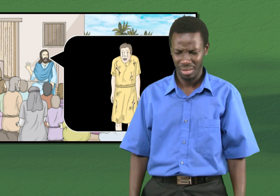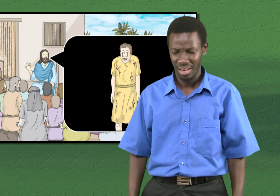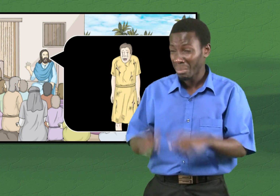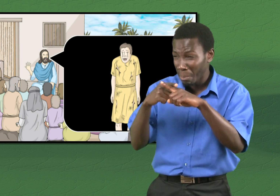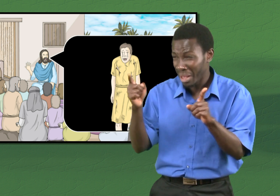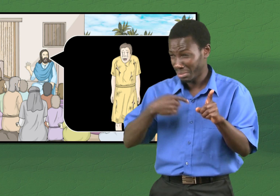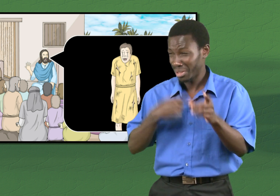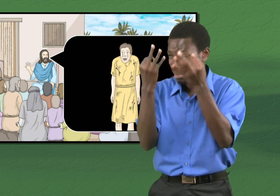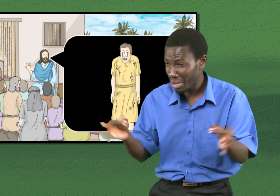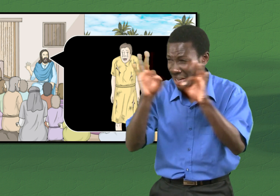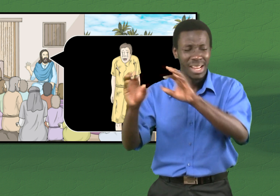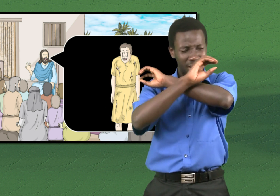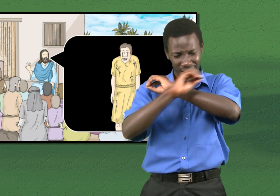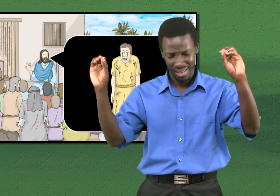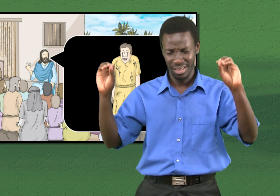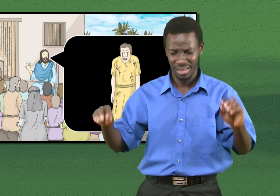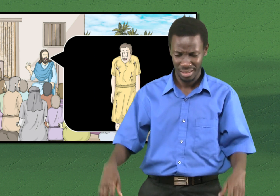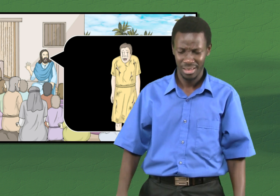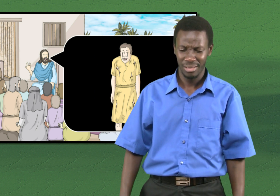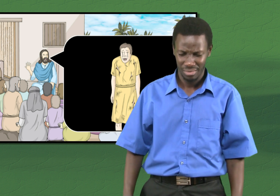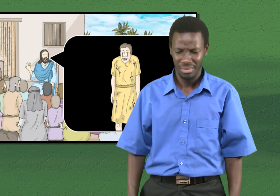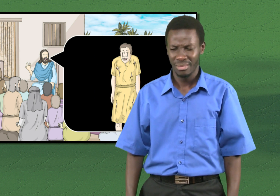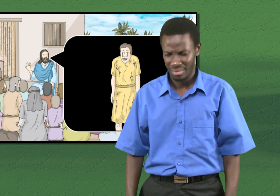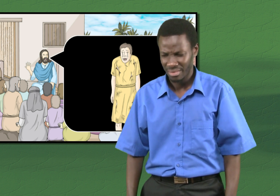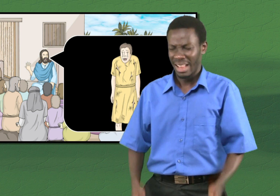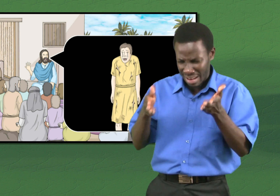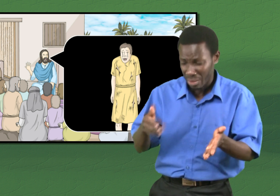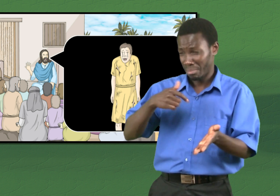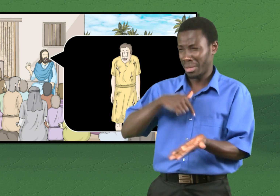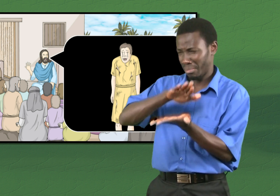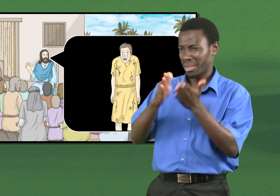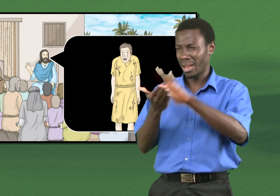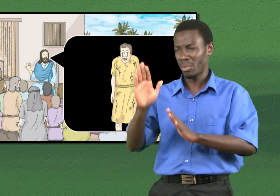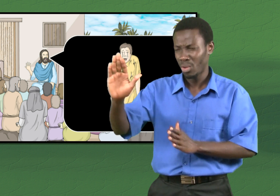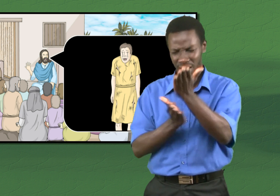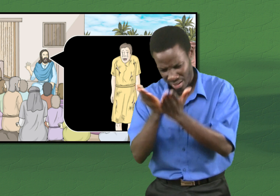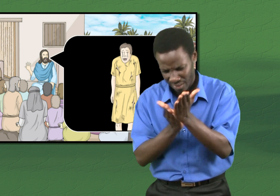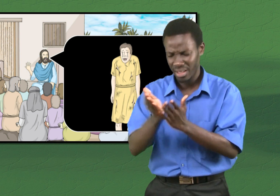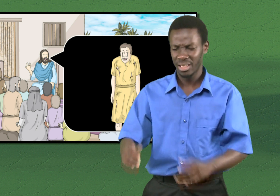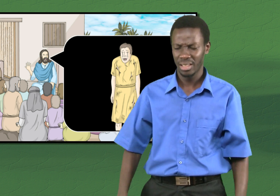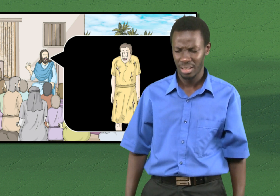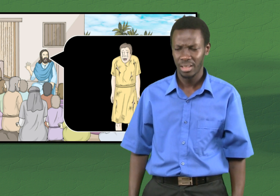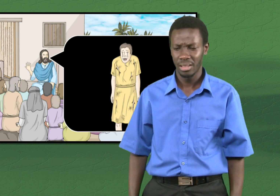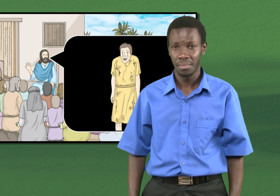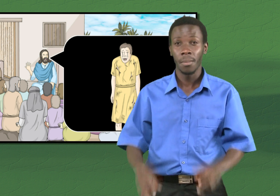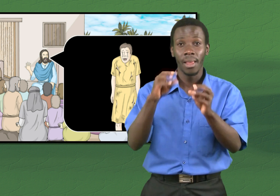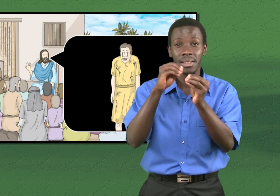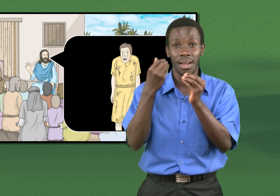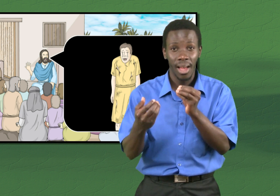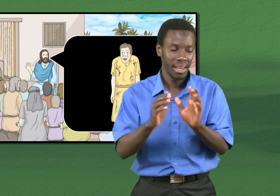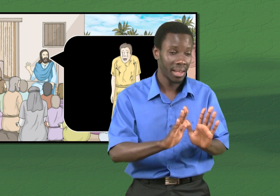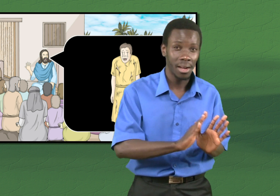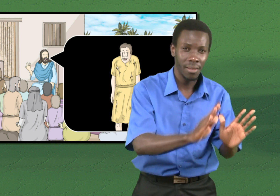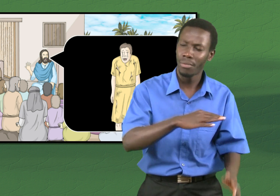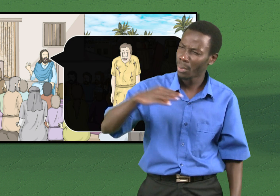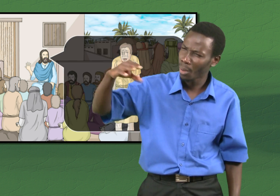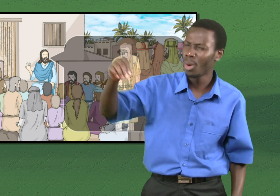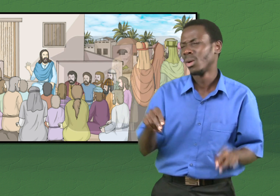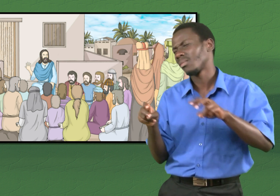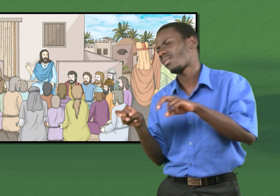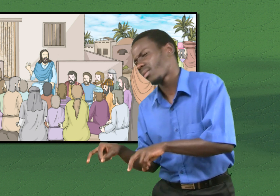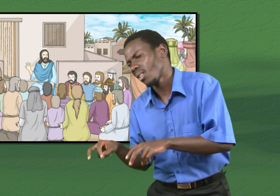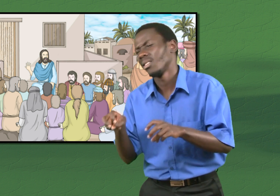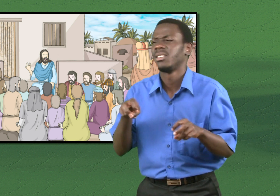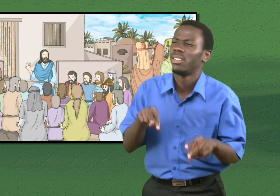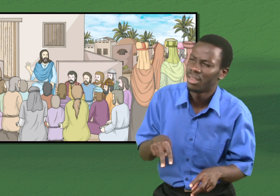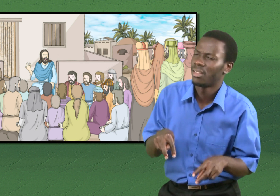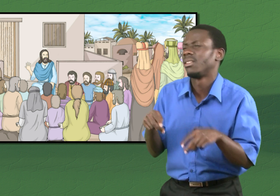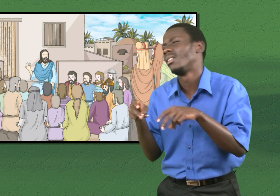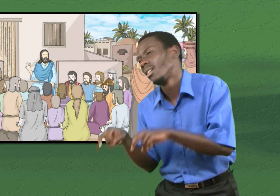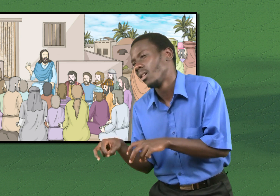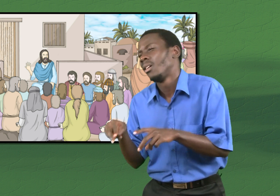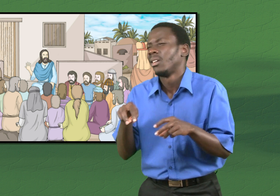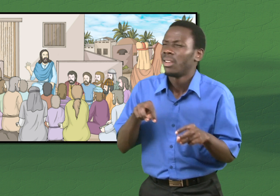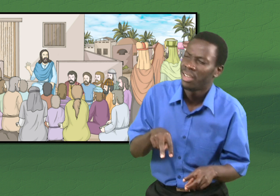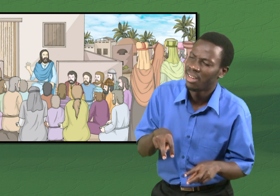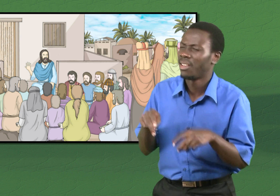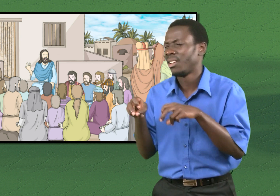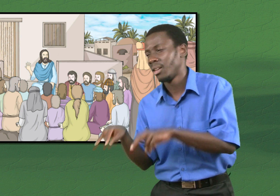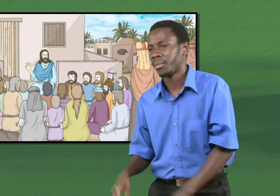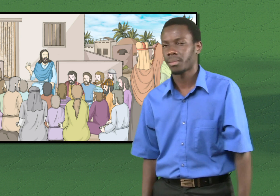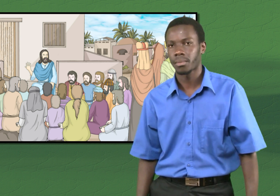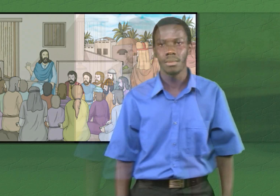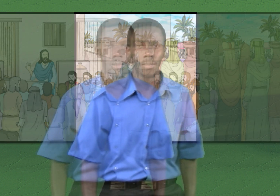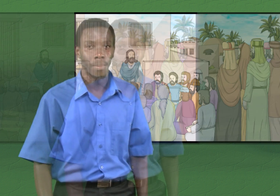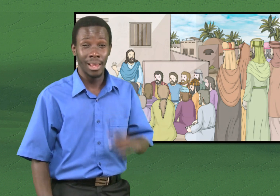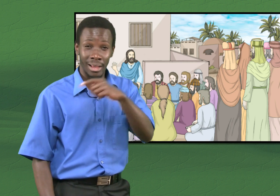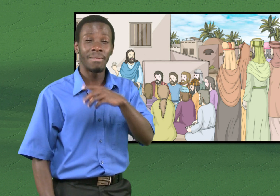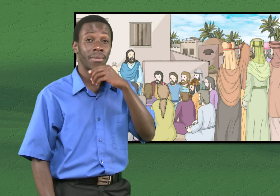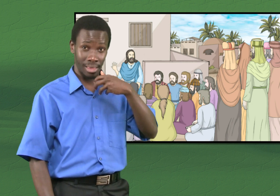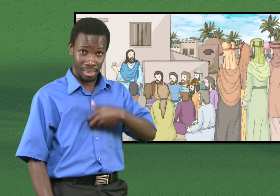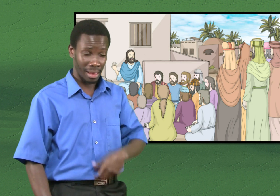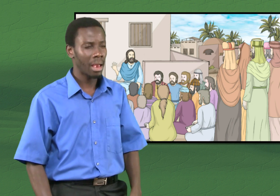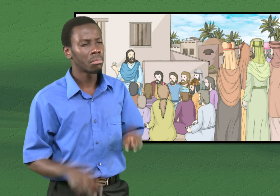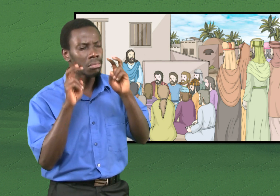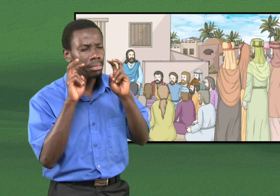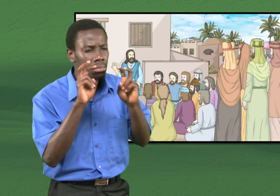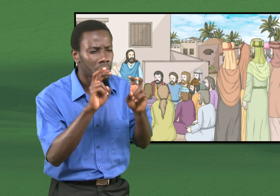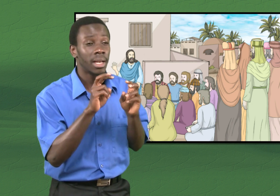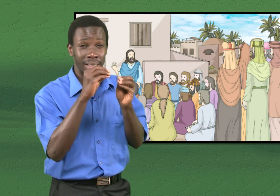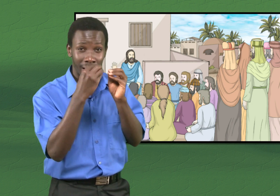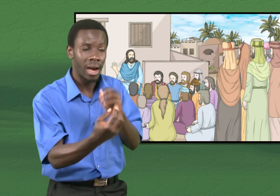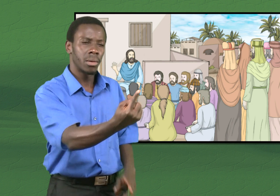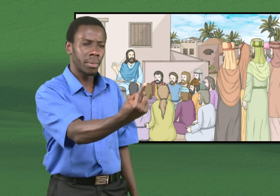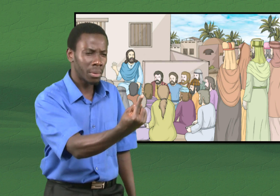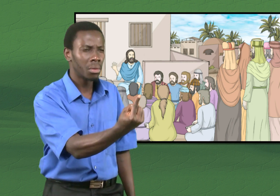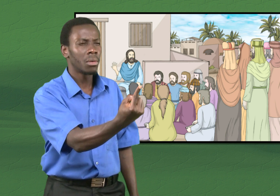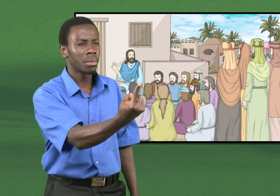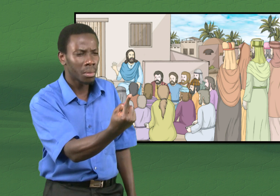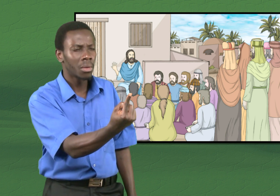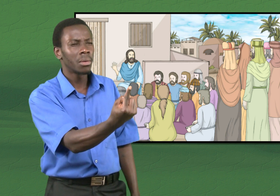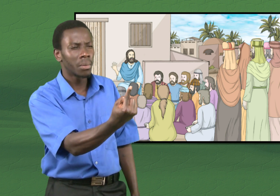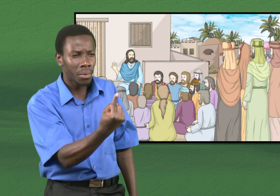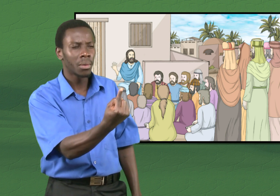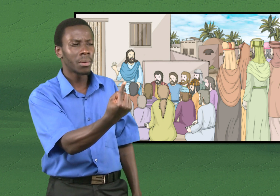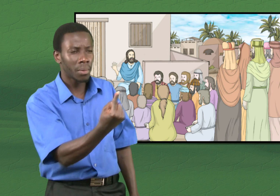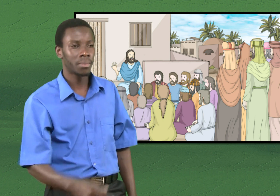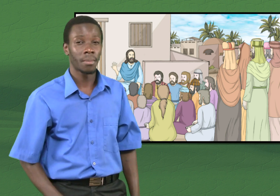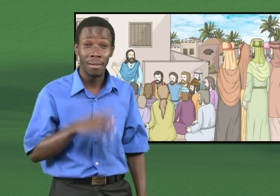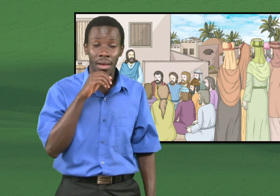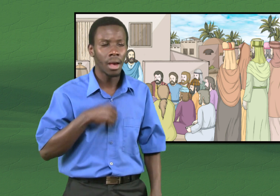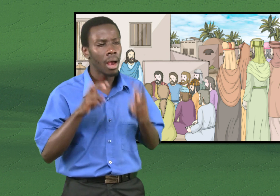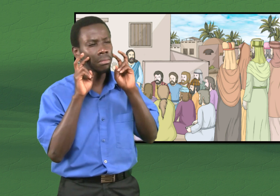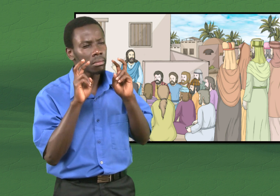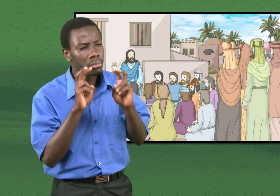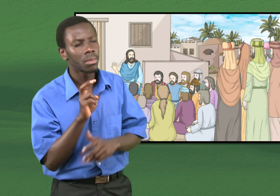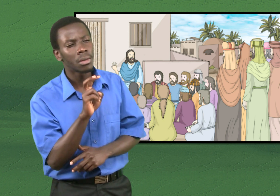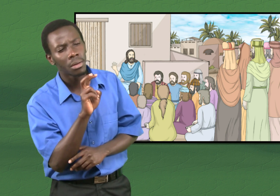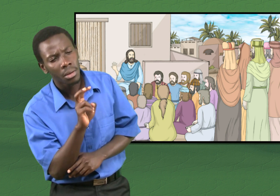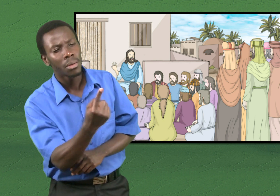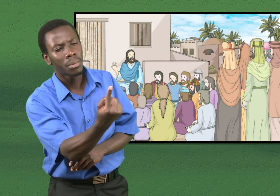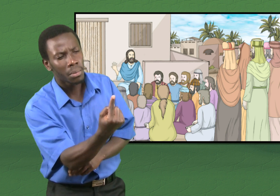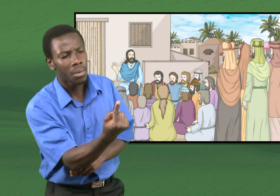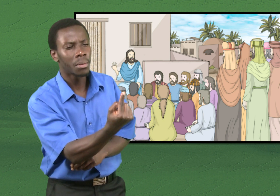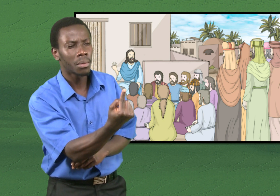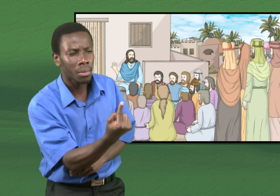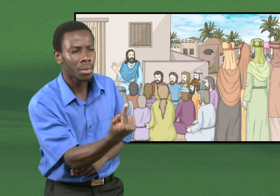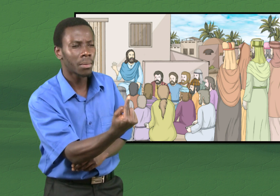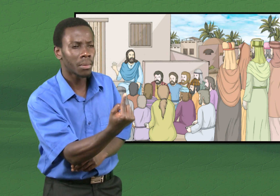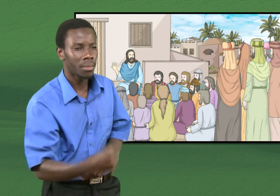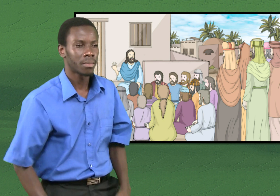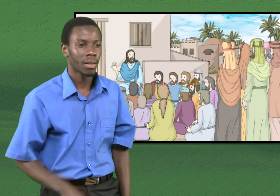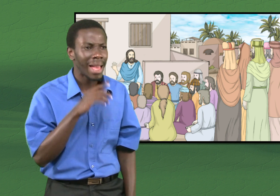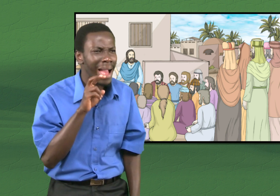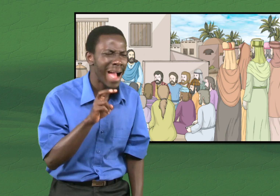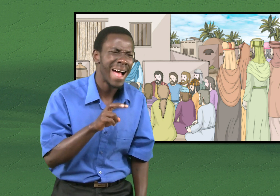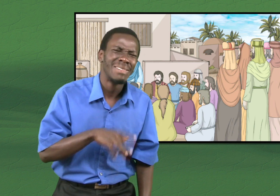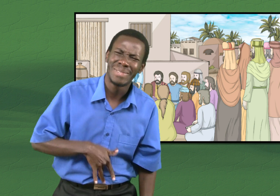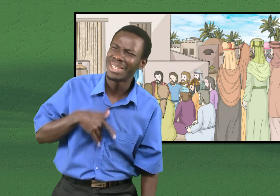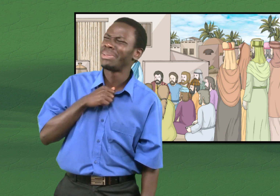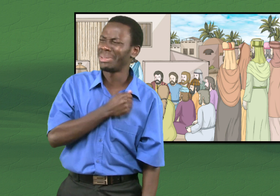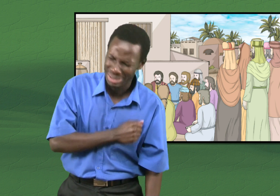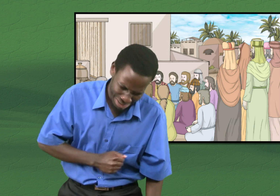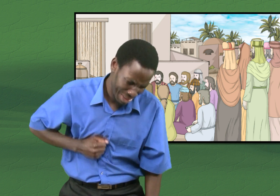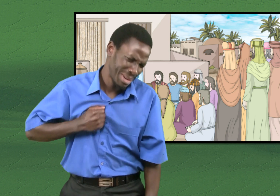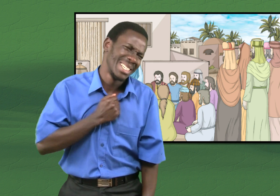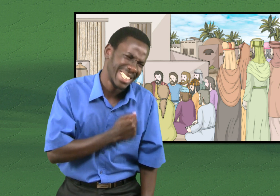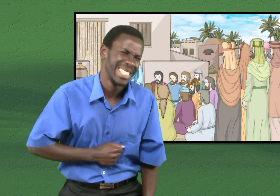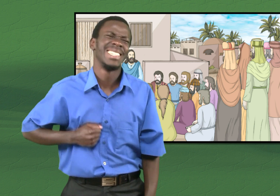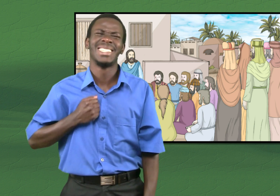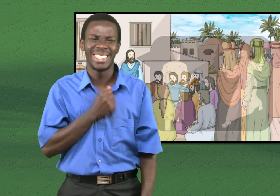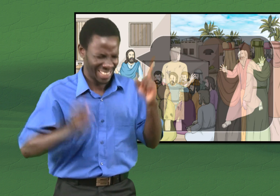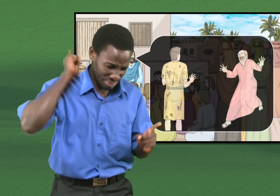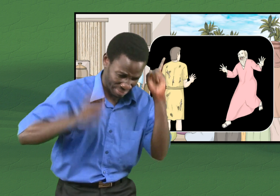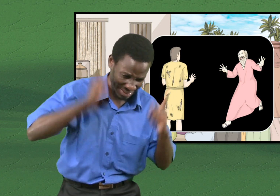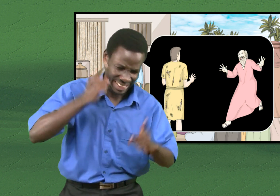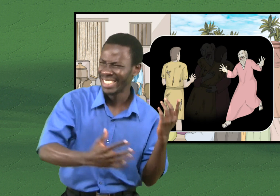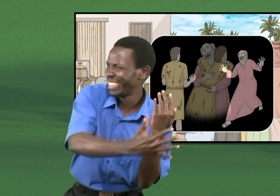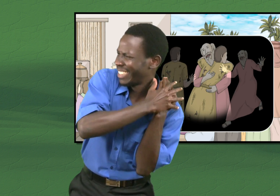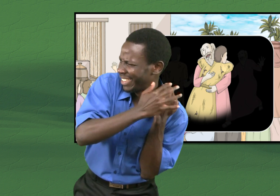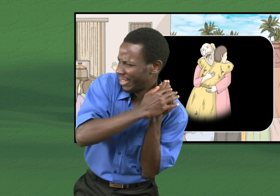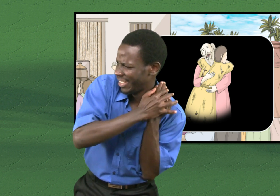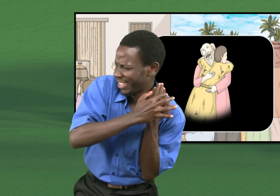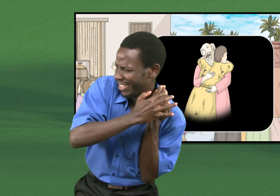Make me like one of your hired servants.”’ So he got up and went to his father. But while he was still in the distance, his father saw him and was filled with compassion.